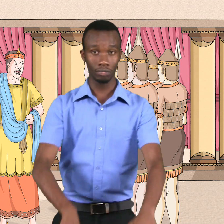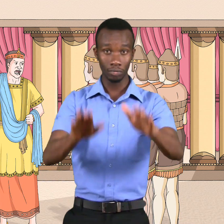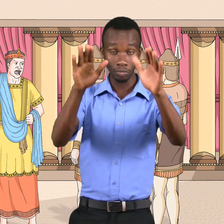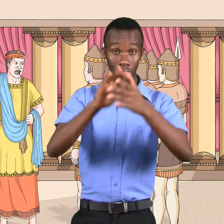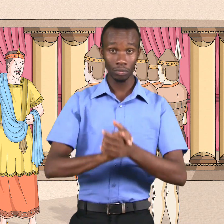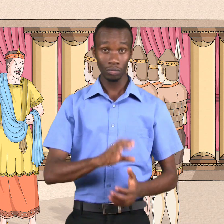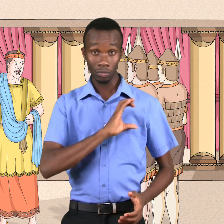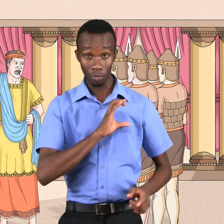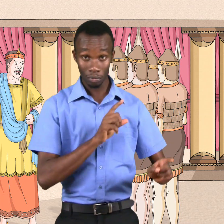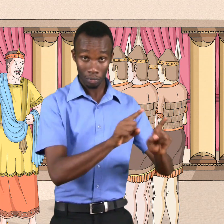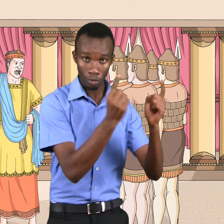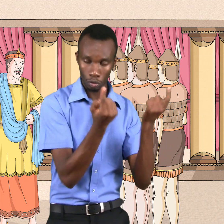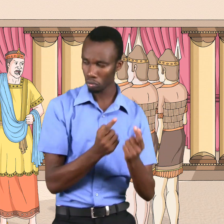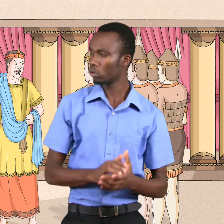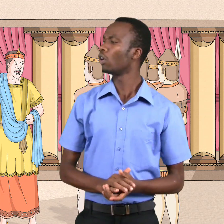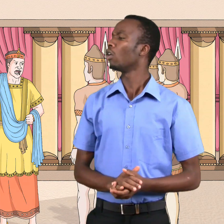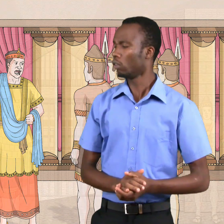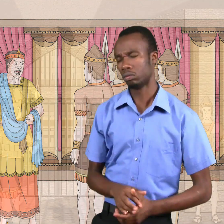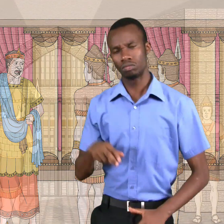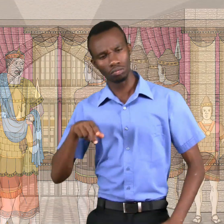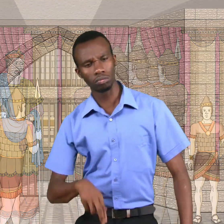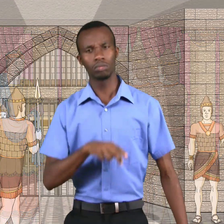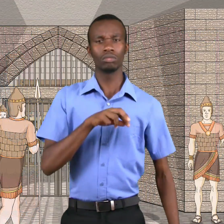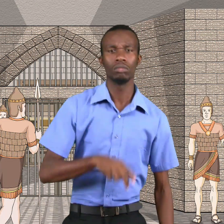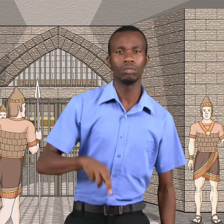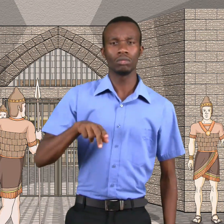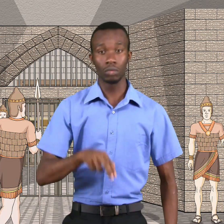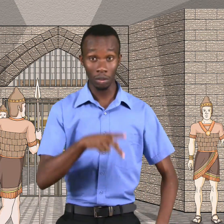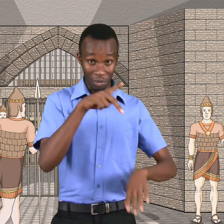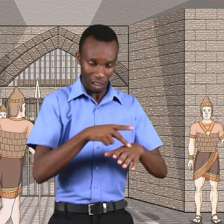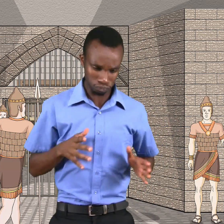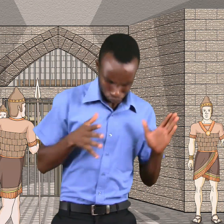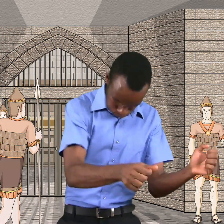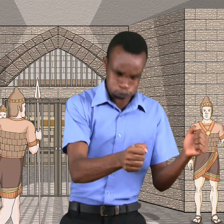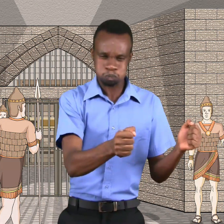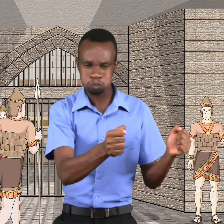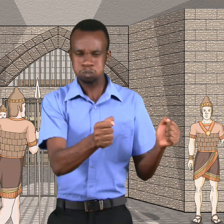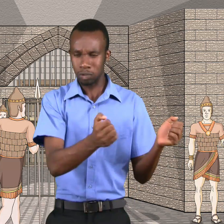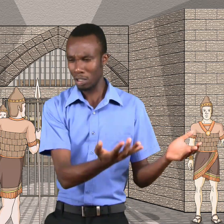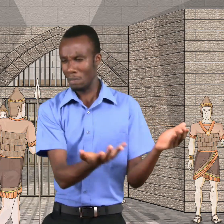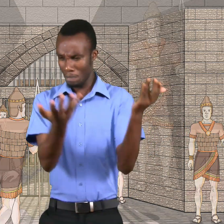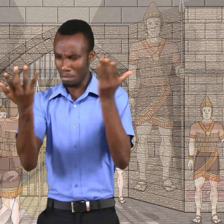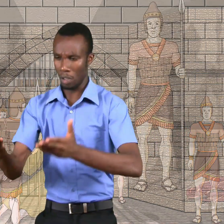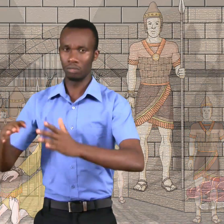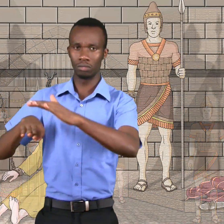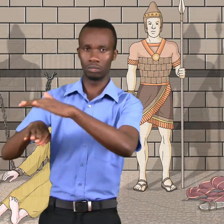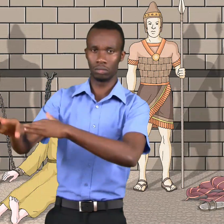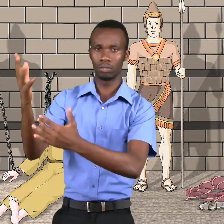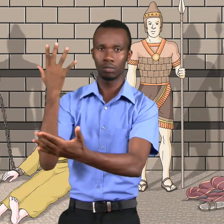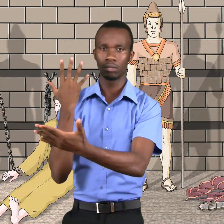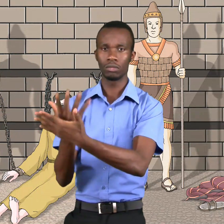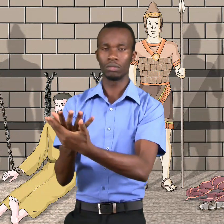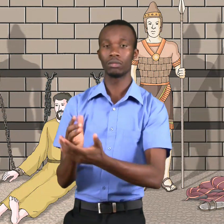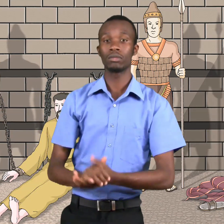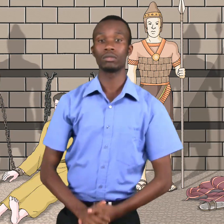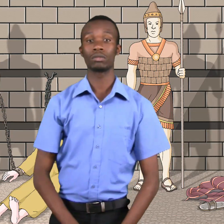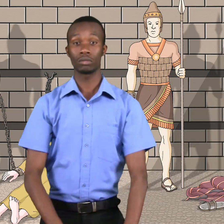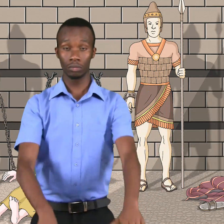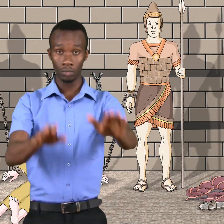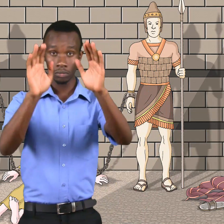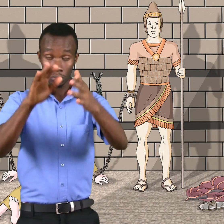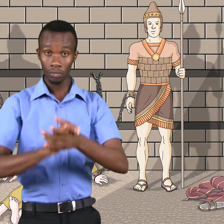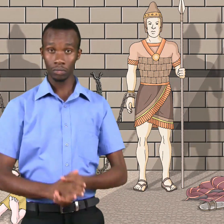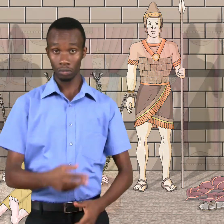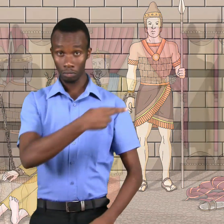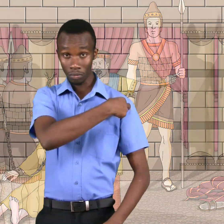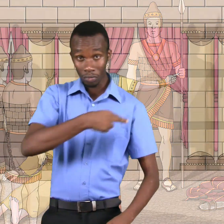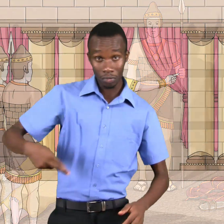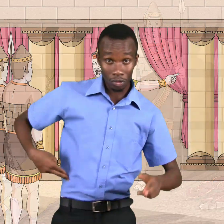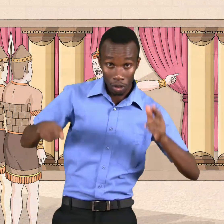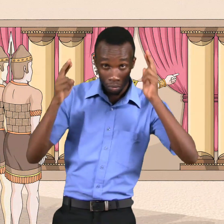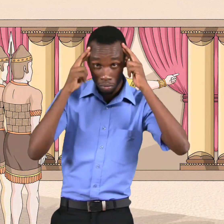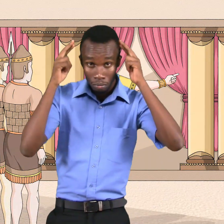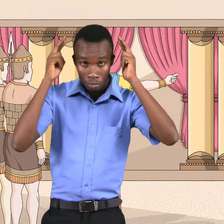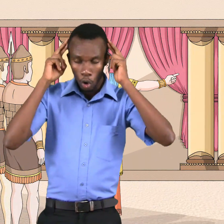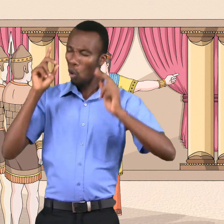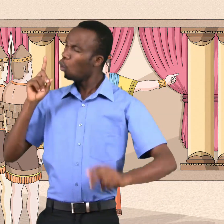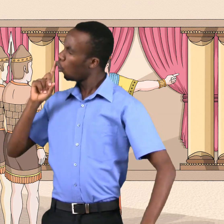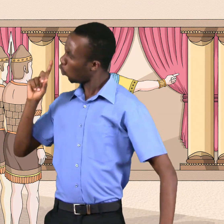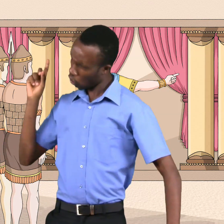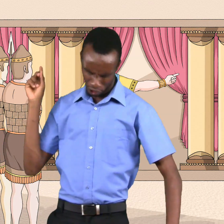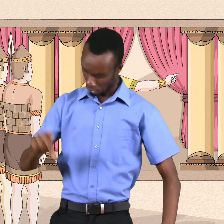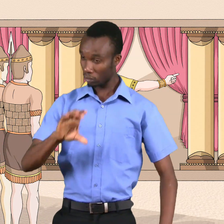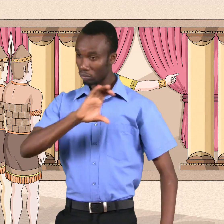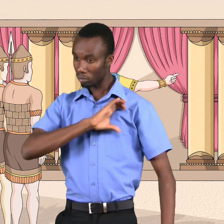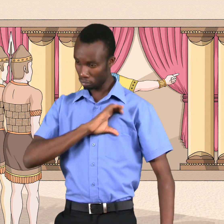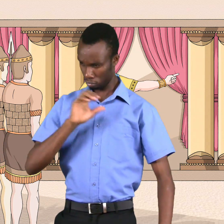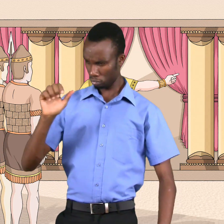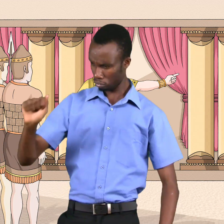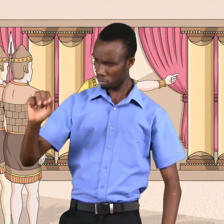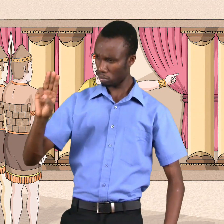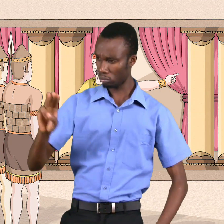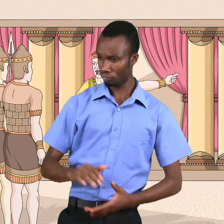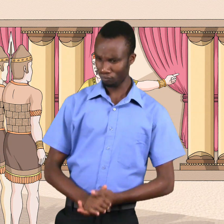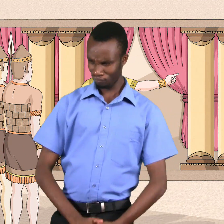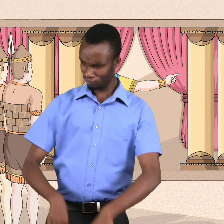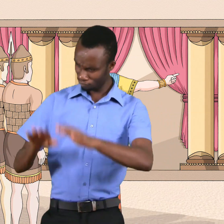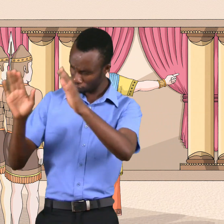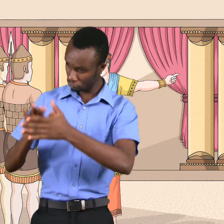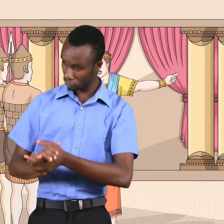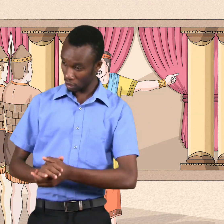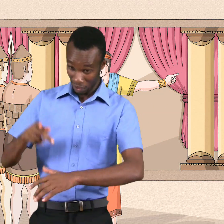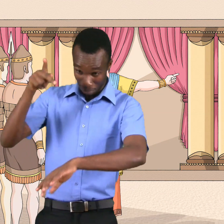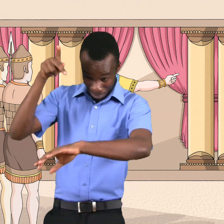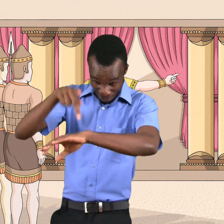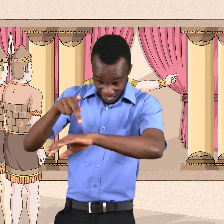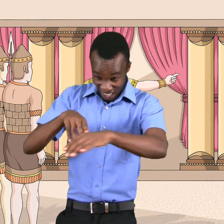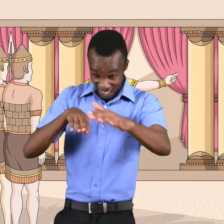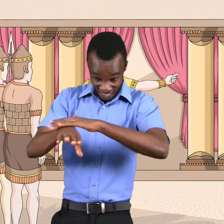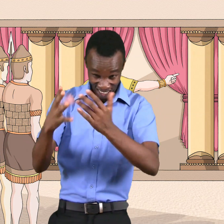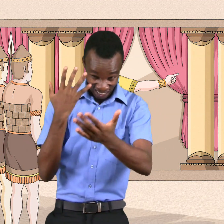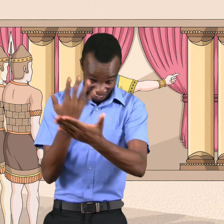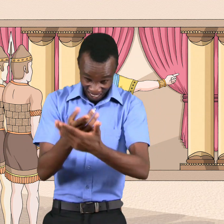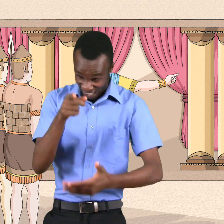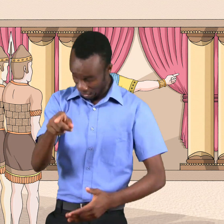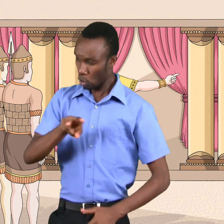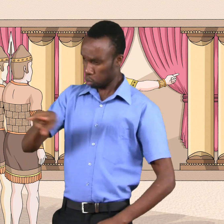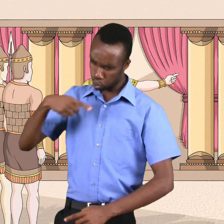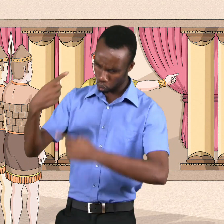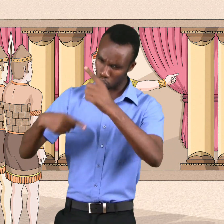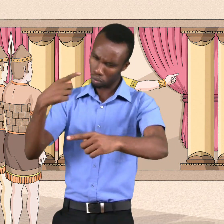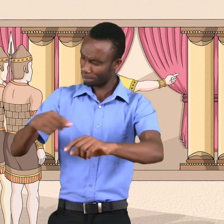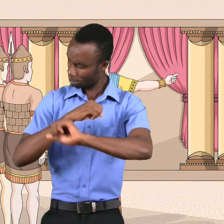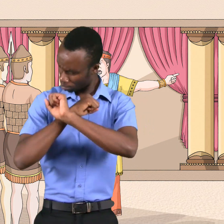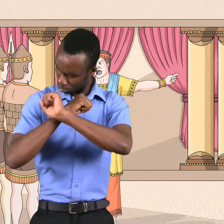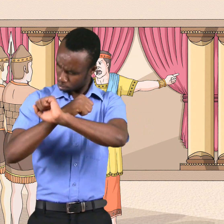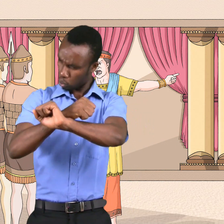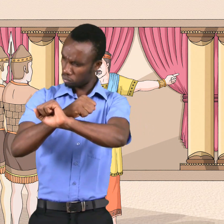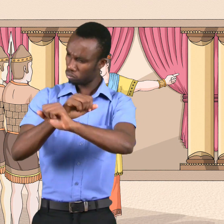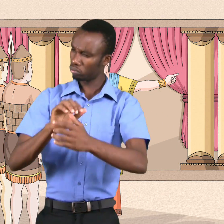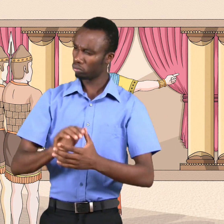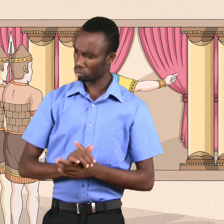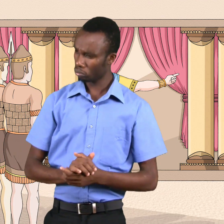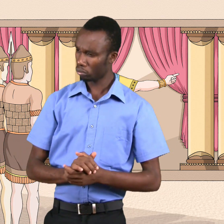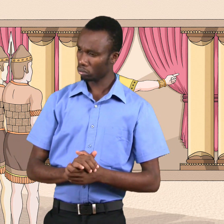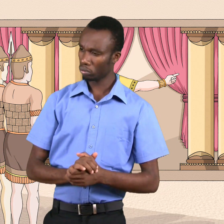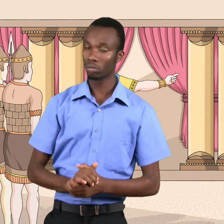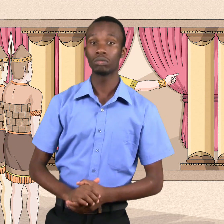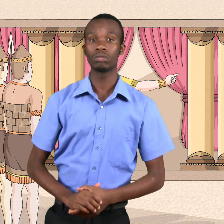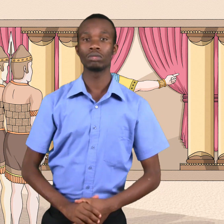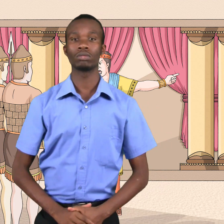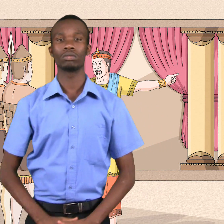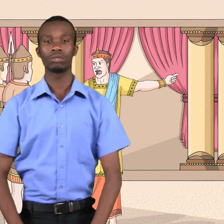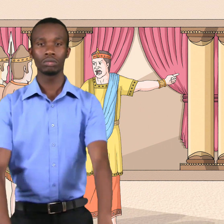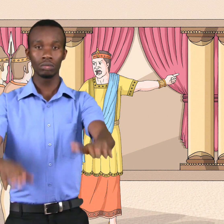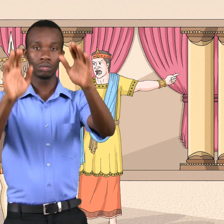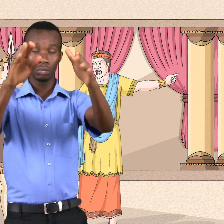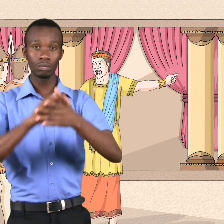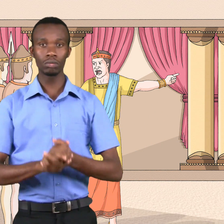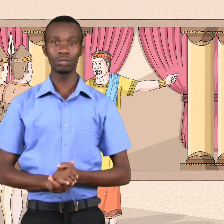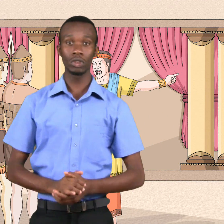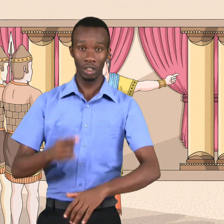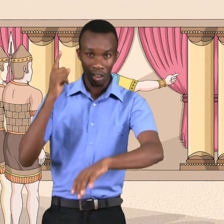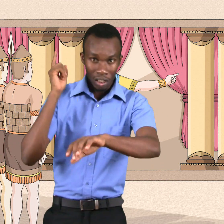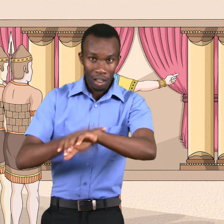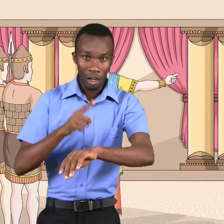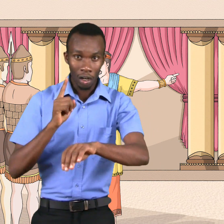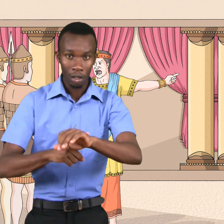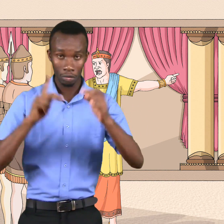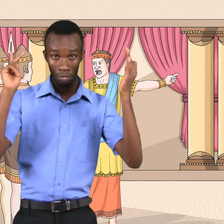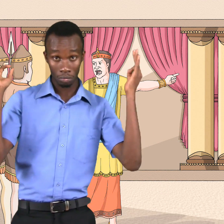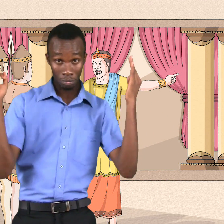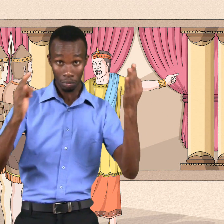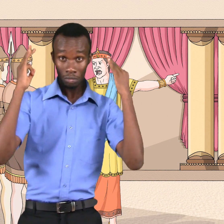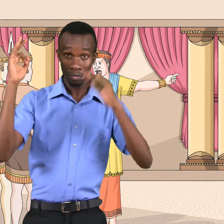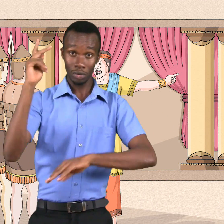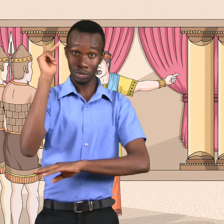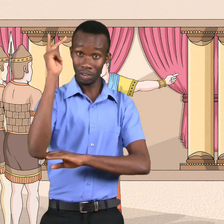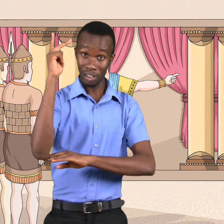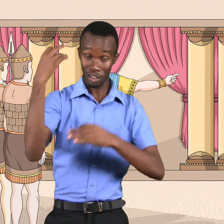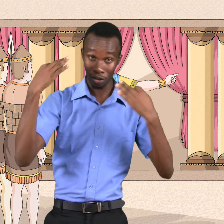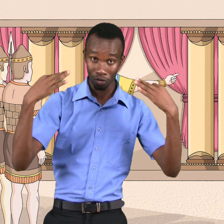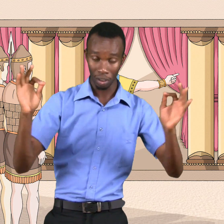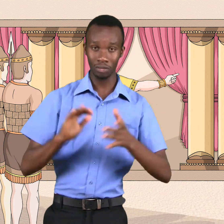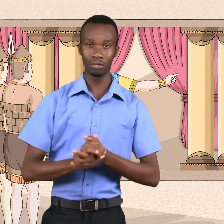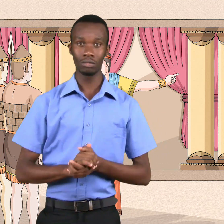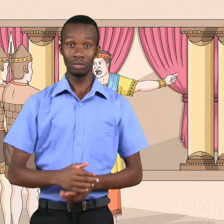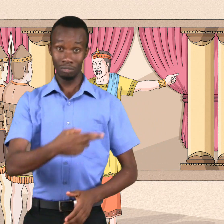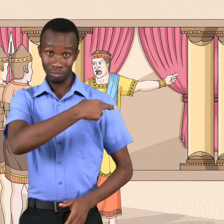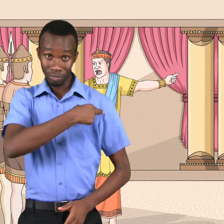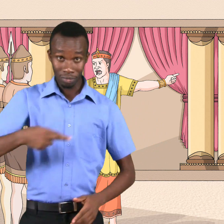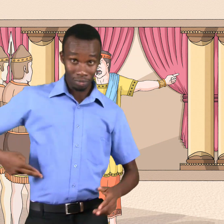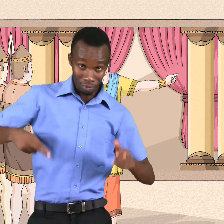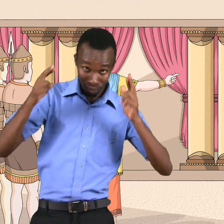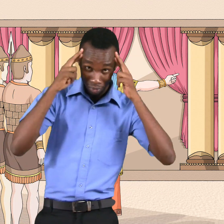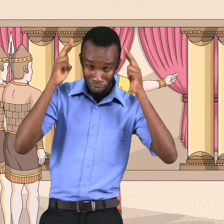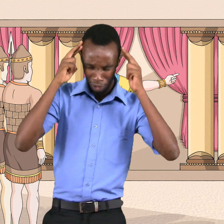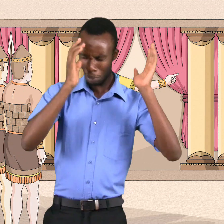He arrested him and put him in prison, handing him over to be guarded by four squads of four soldiers each.